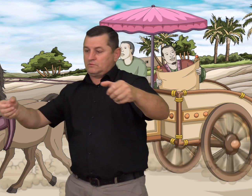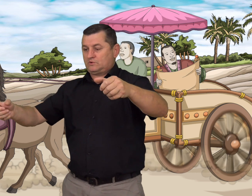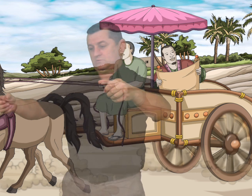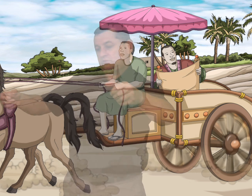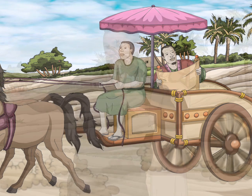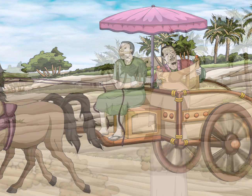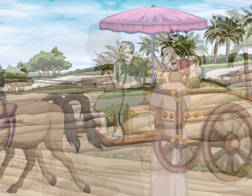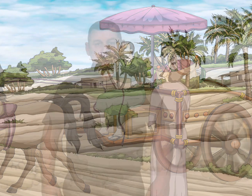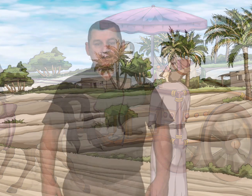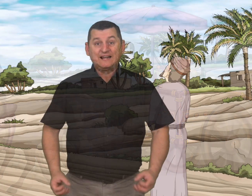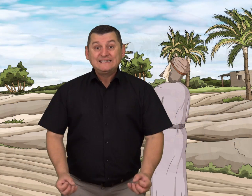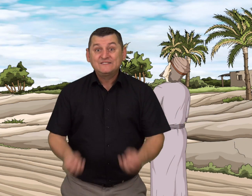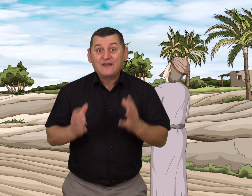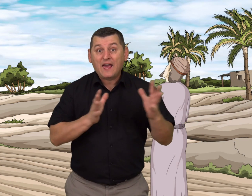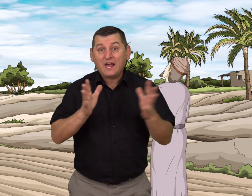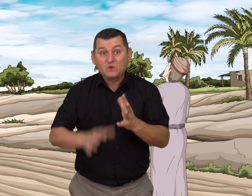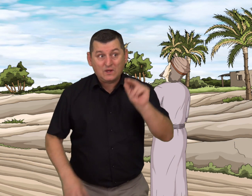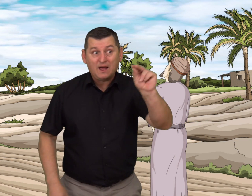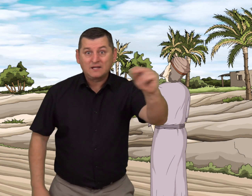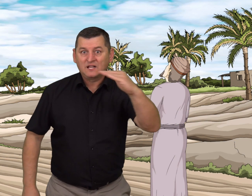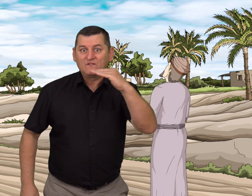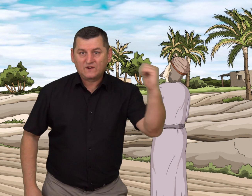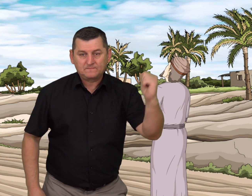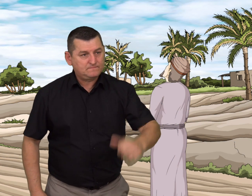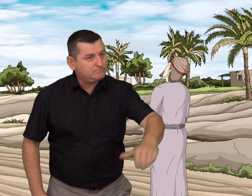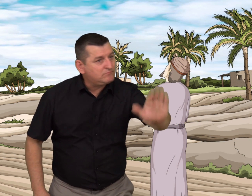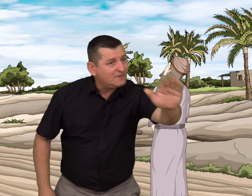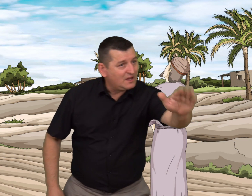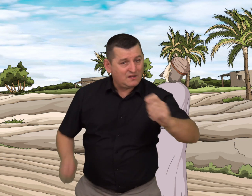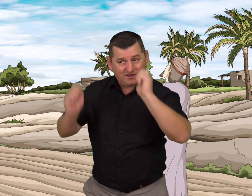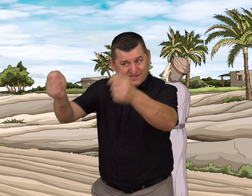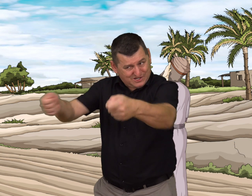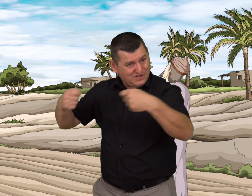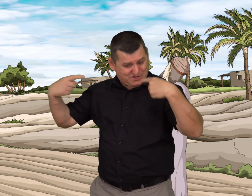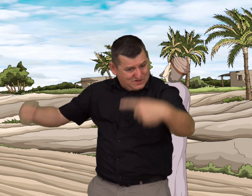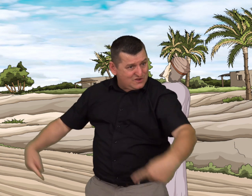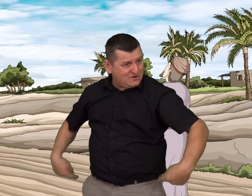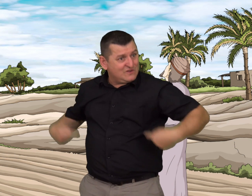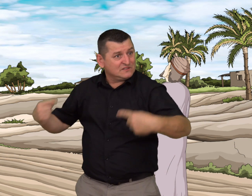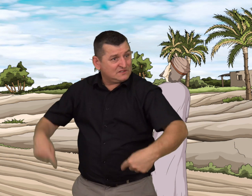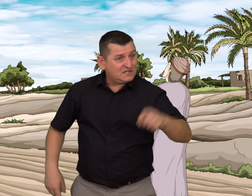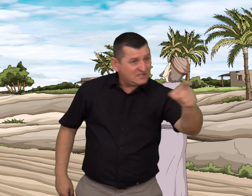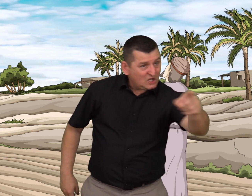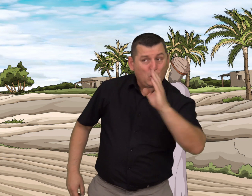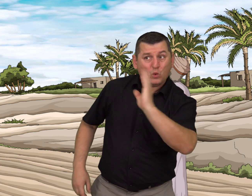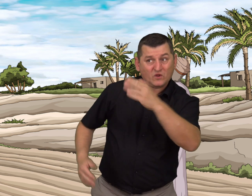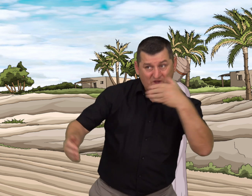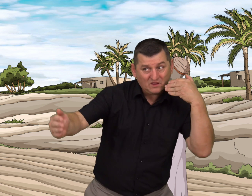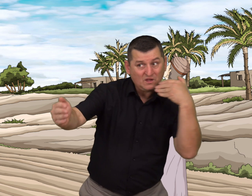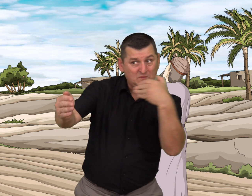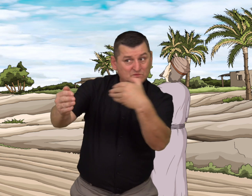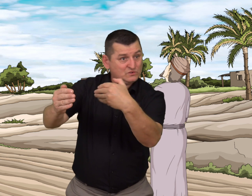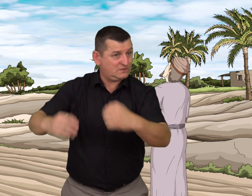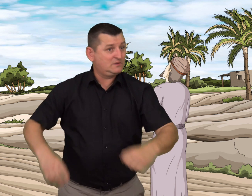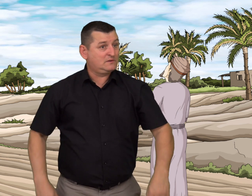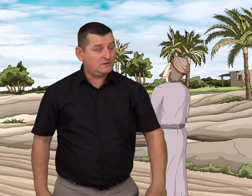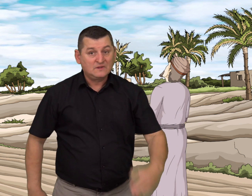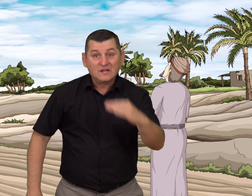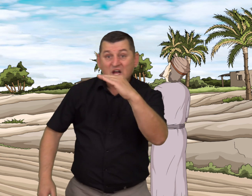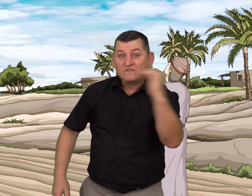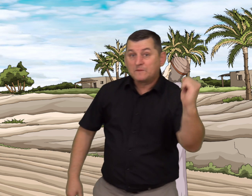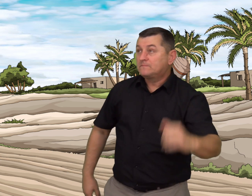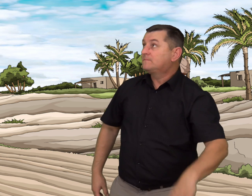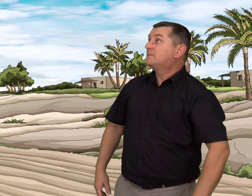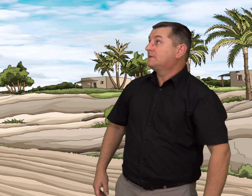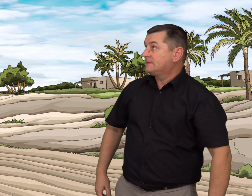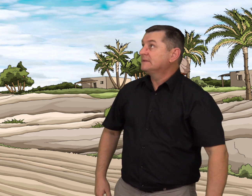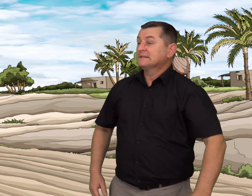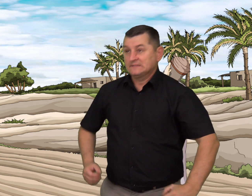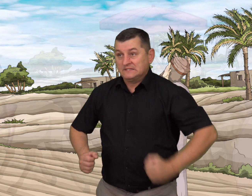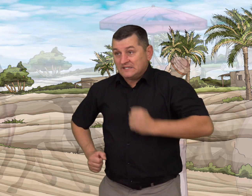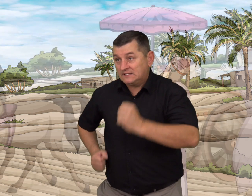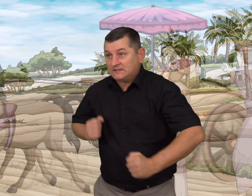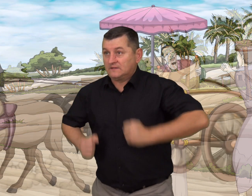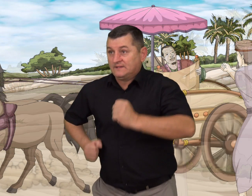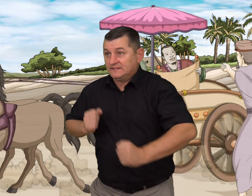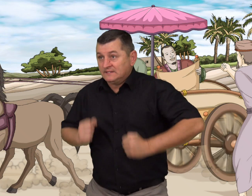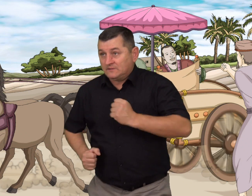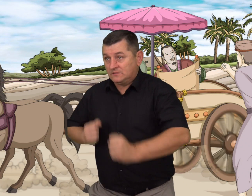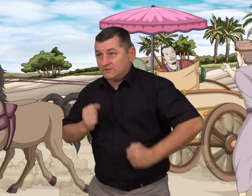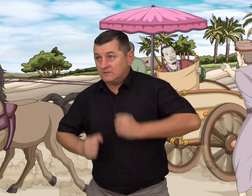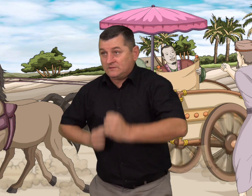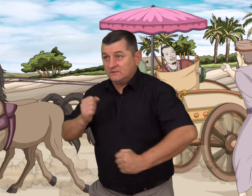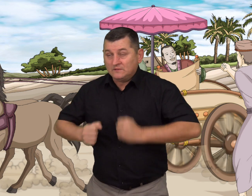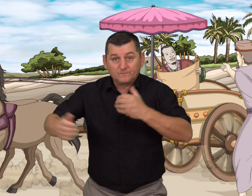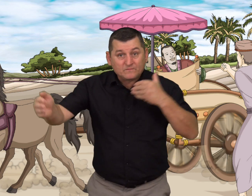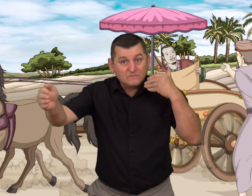The Spirit said to Philip, “Go over to that chariot and stay by it.”